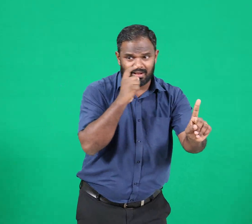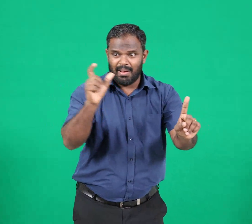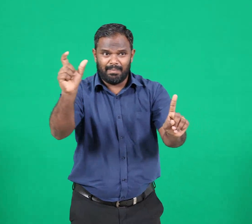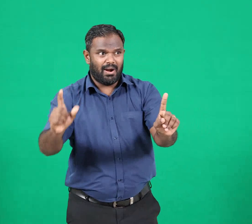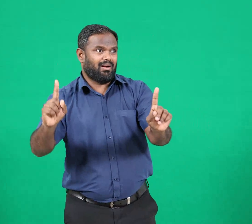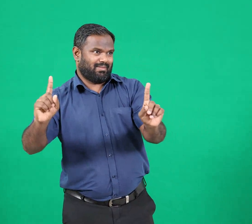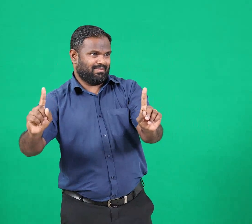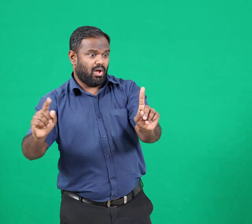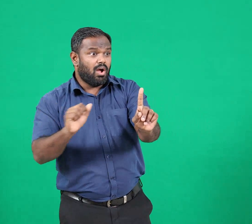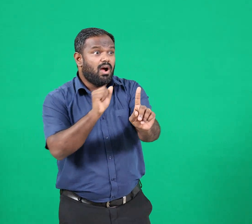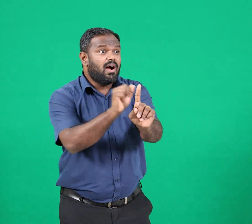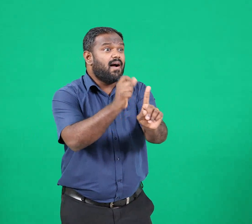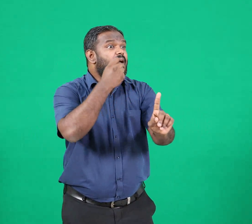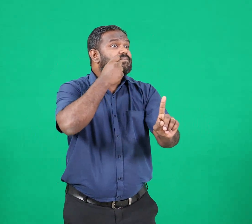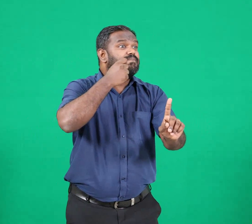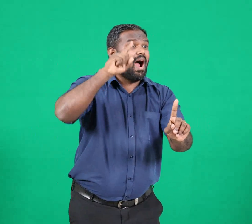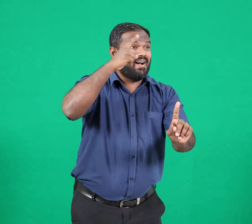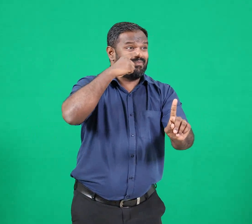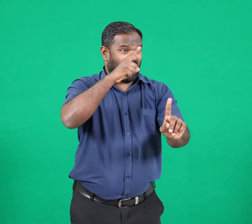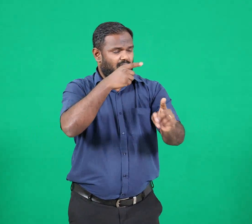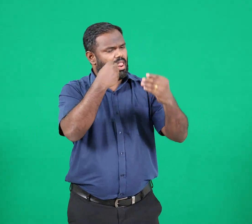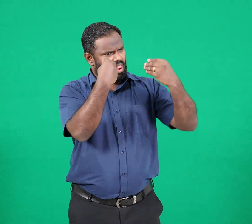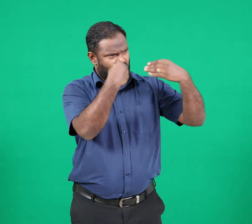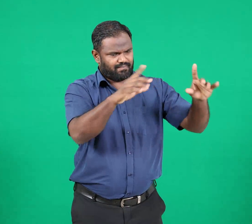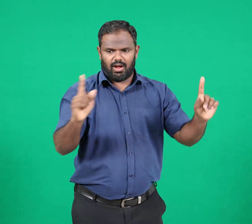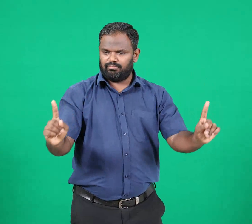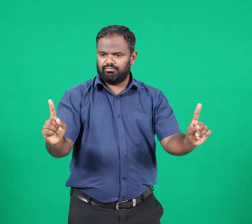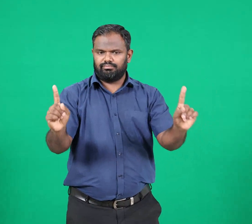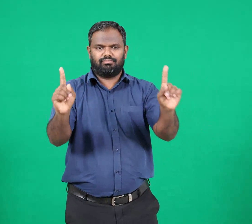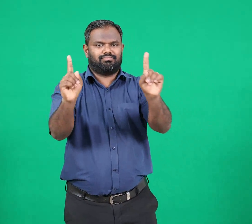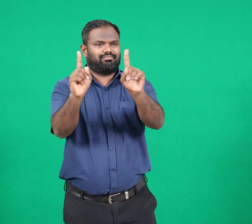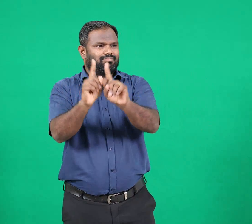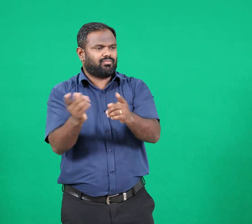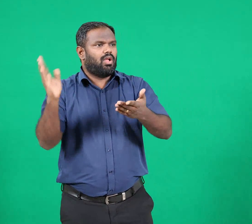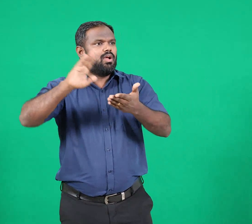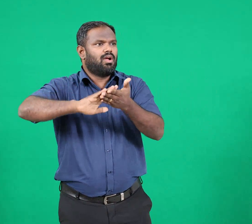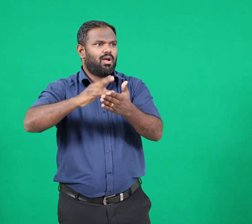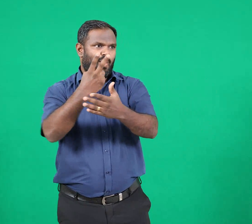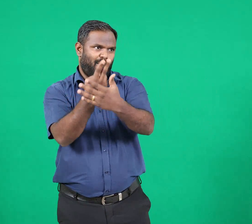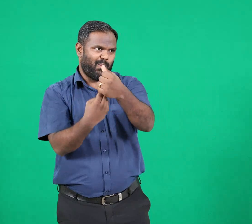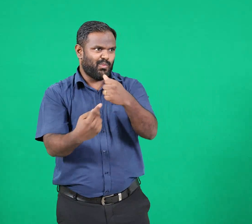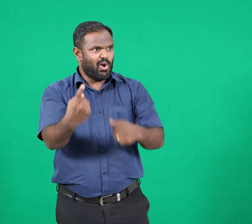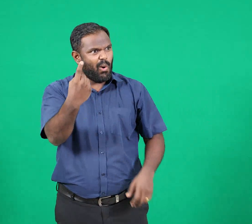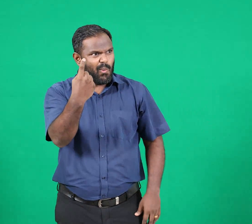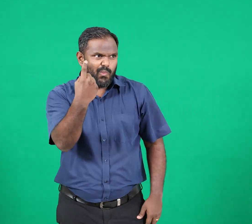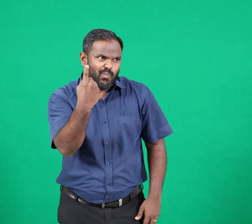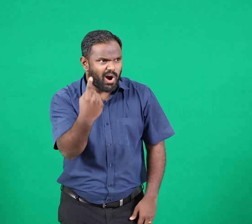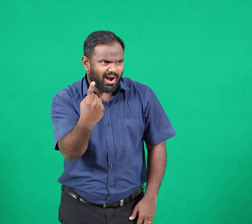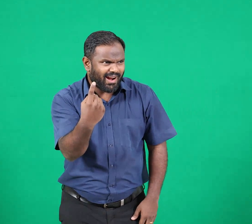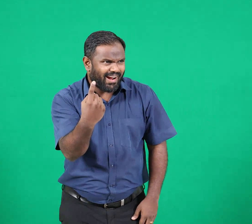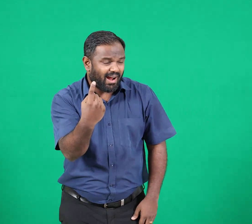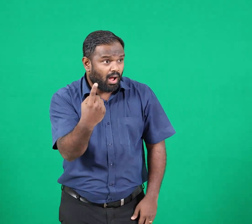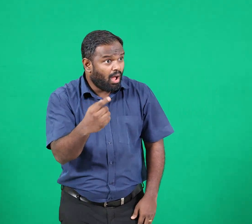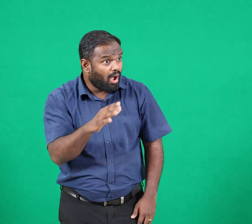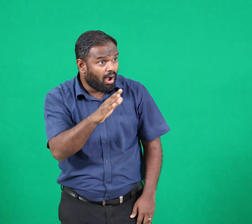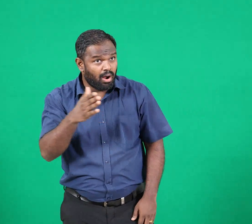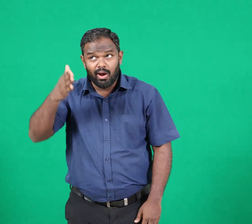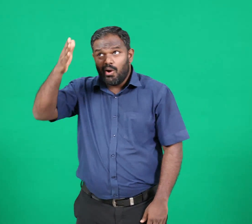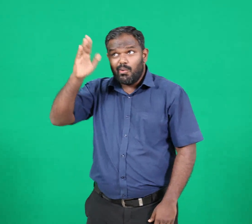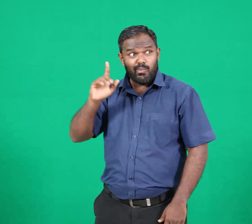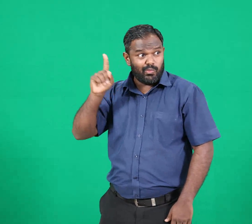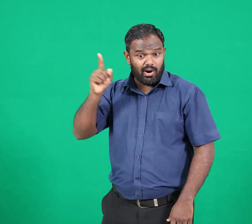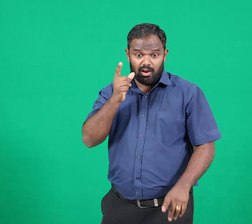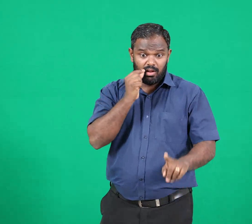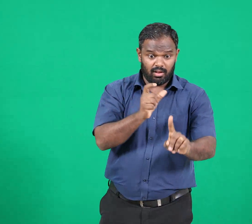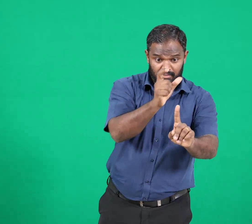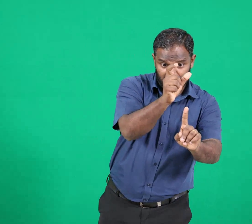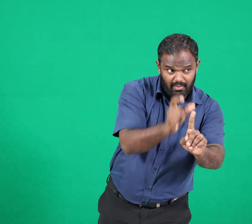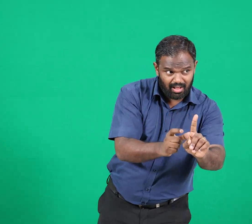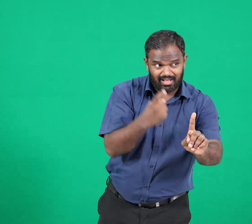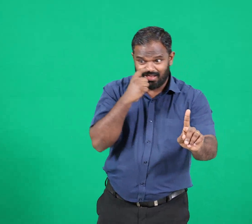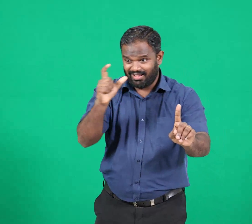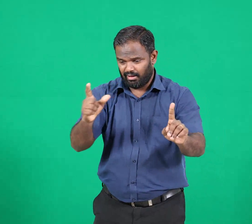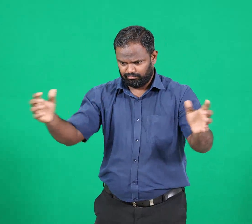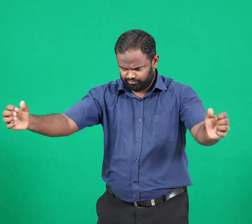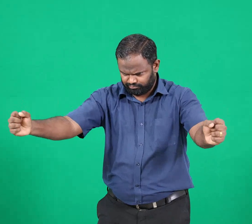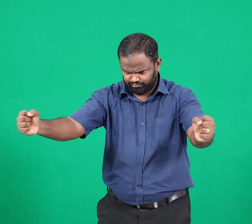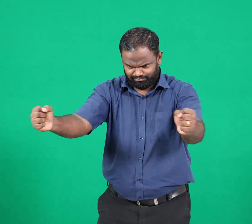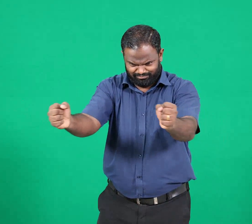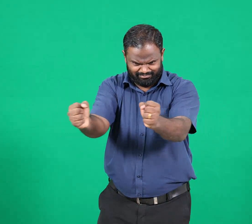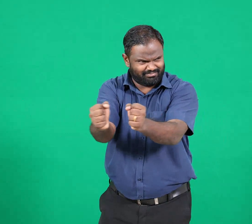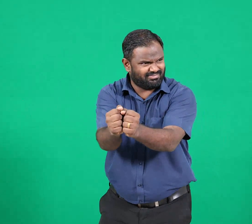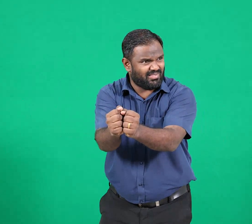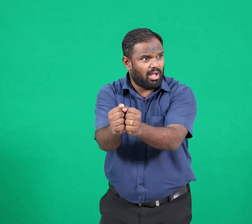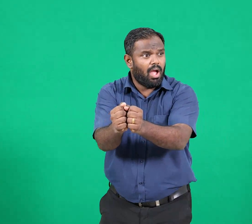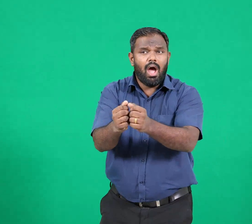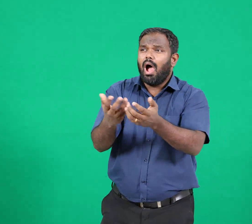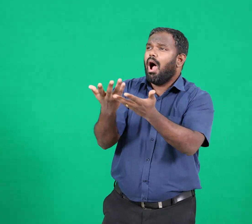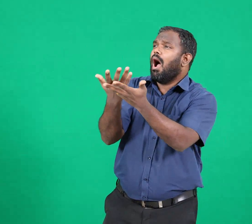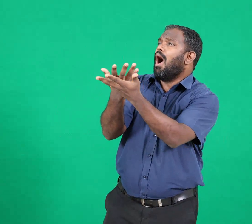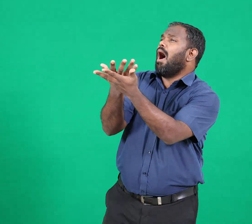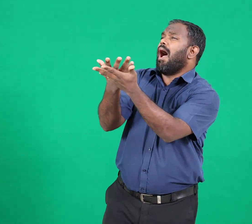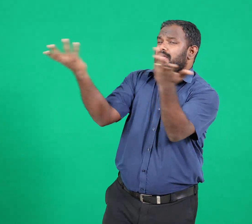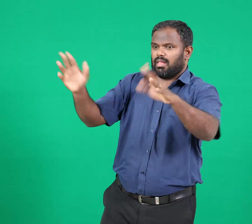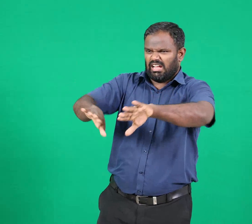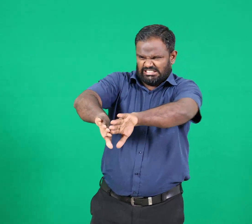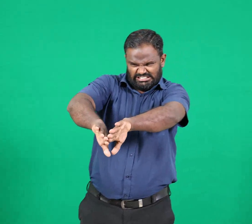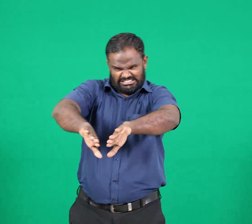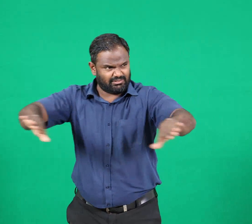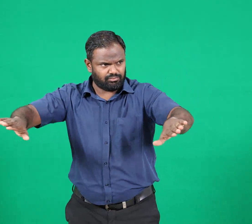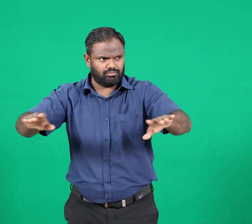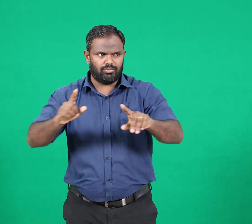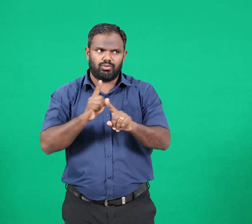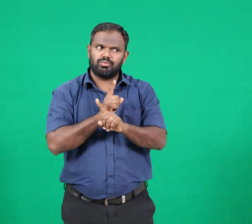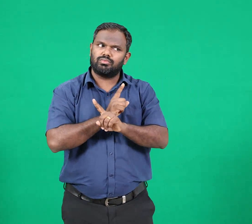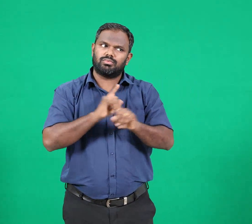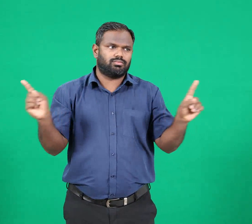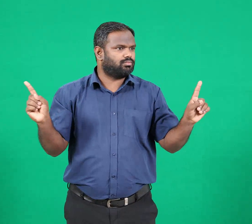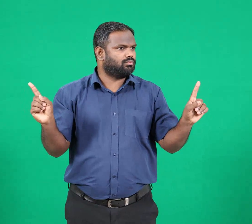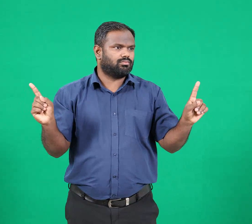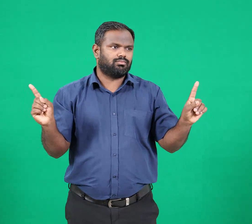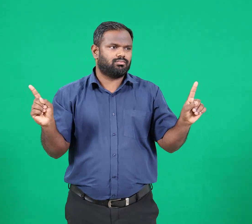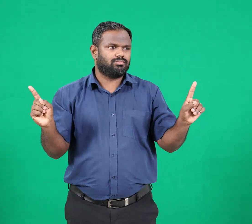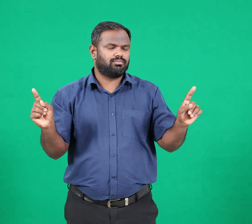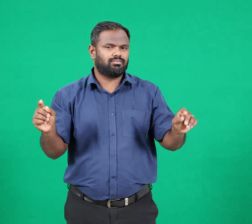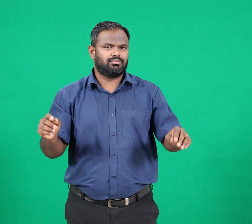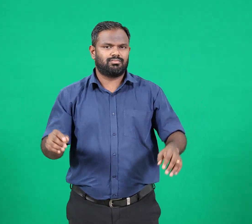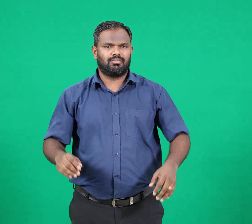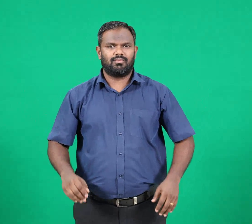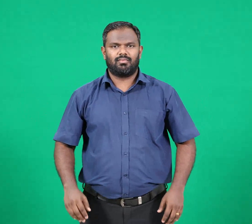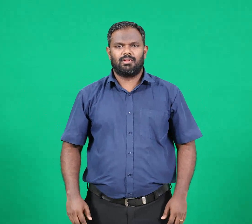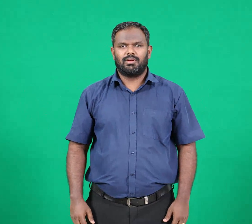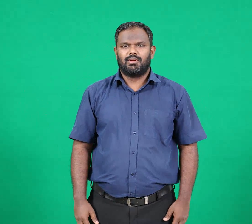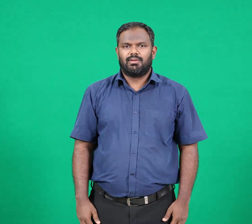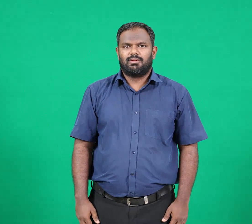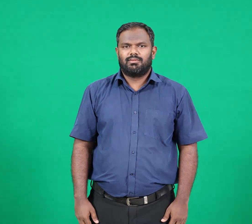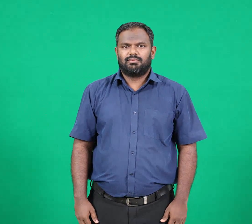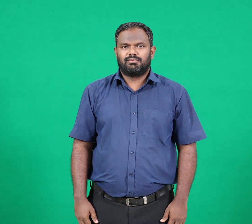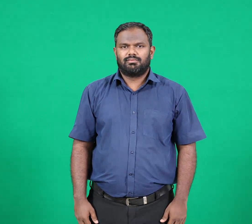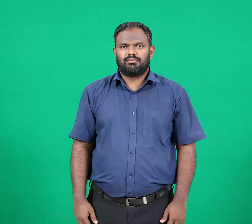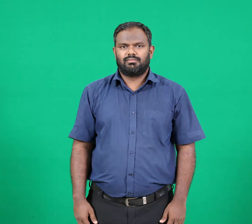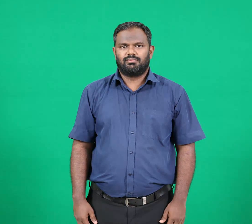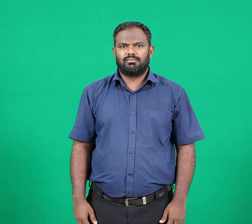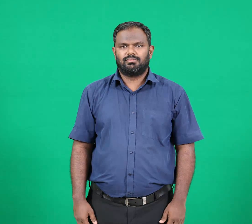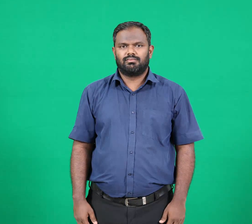So they are no longer two, but one flesh. Therefore what God has joined together, let man not separate."